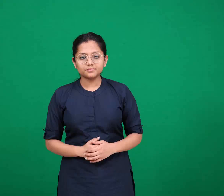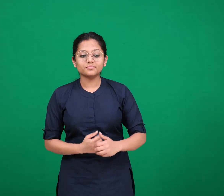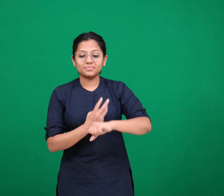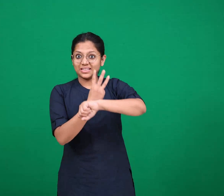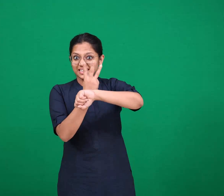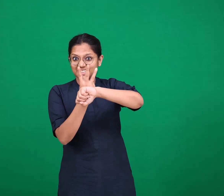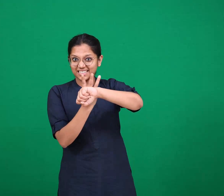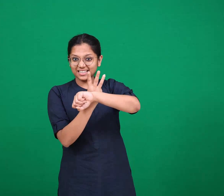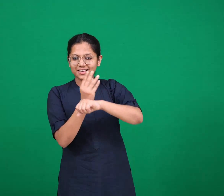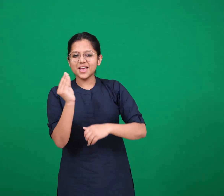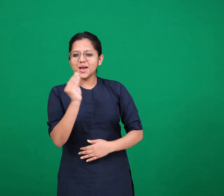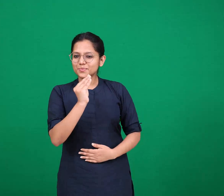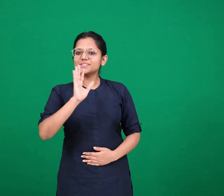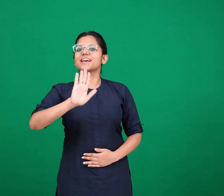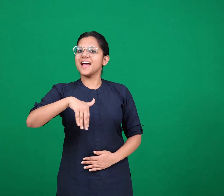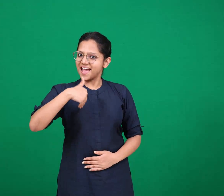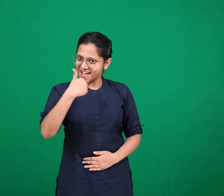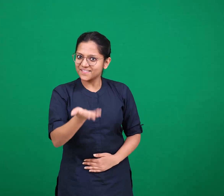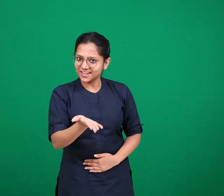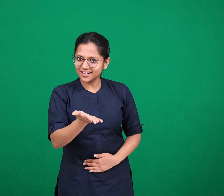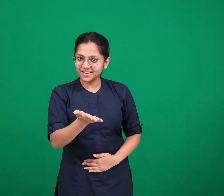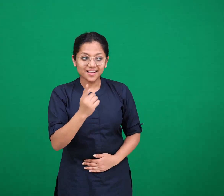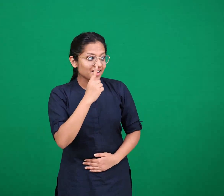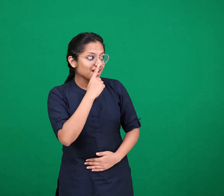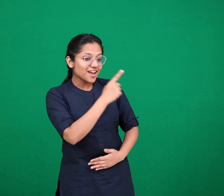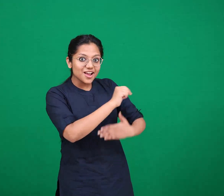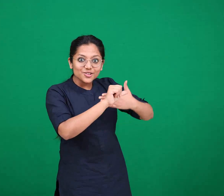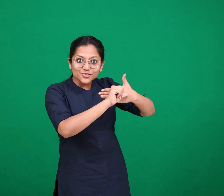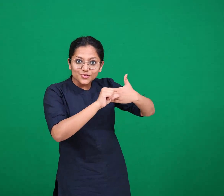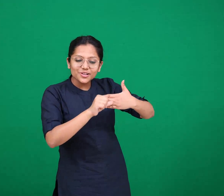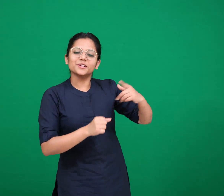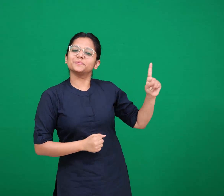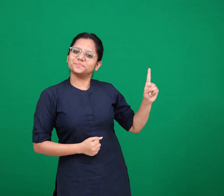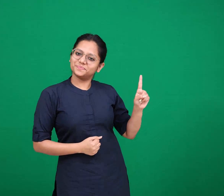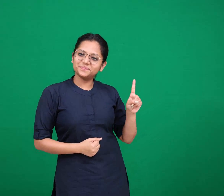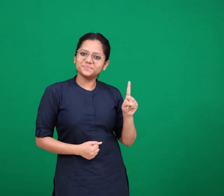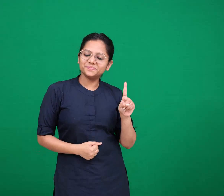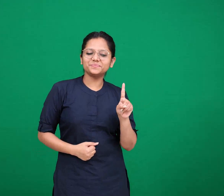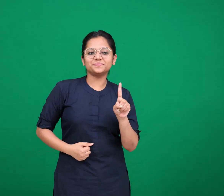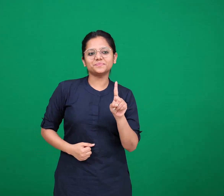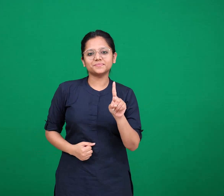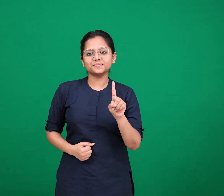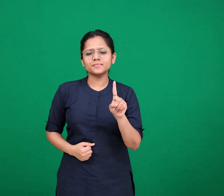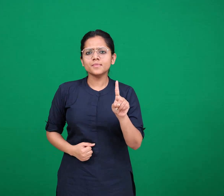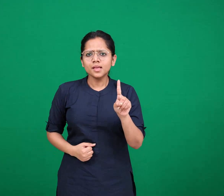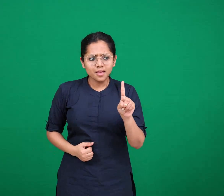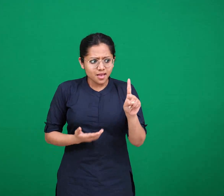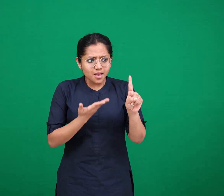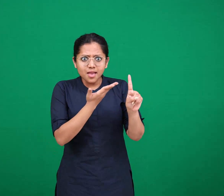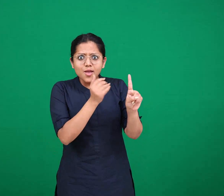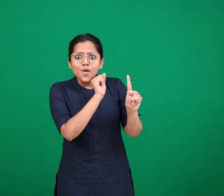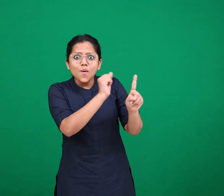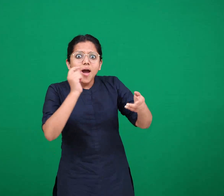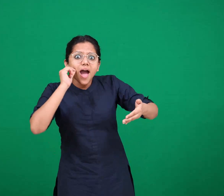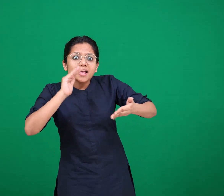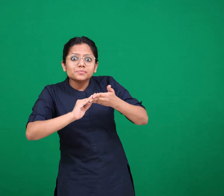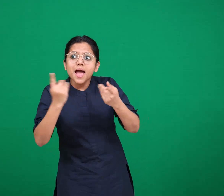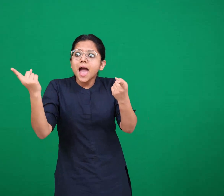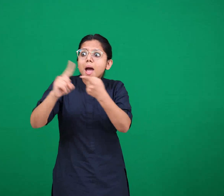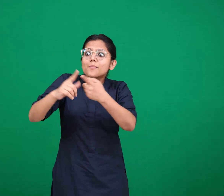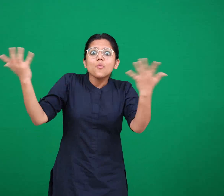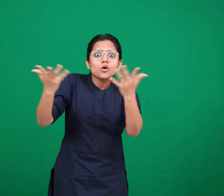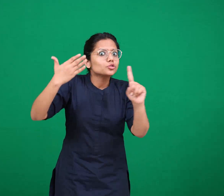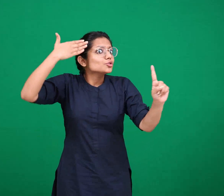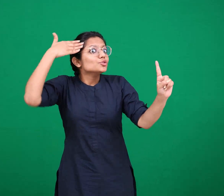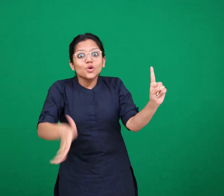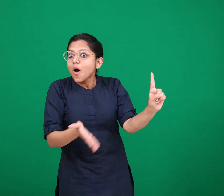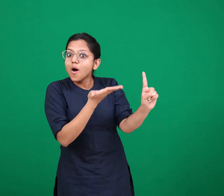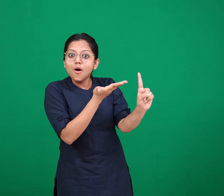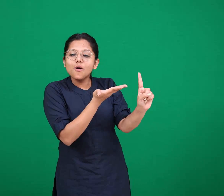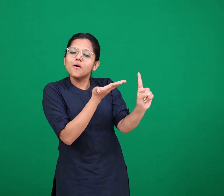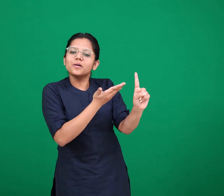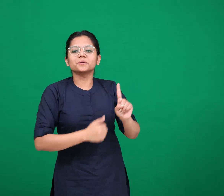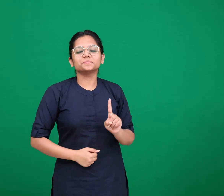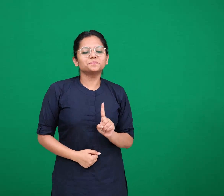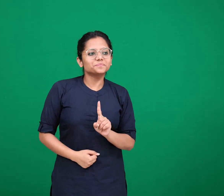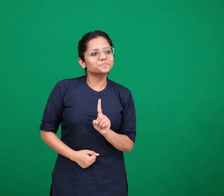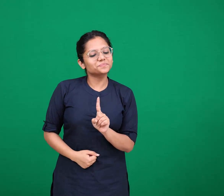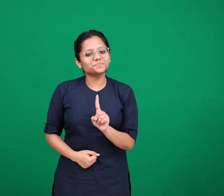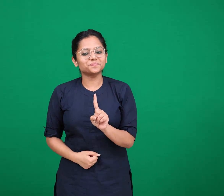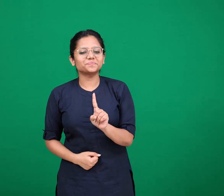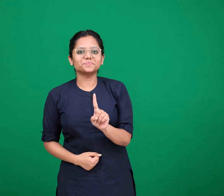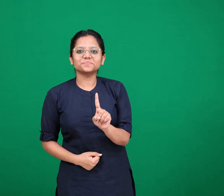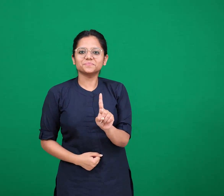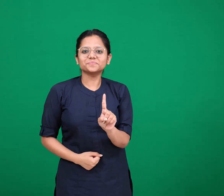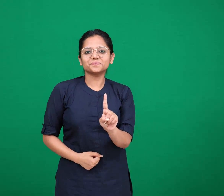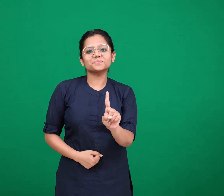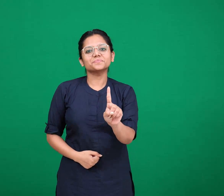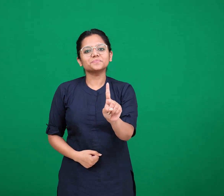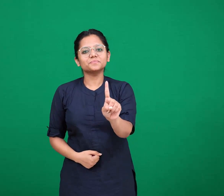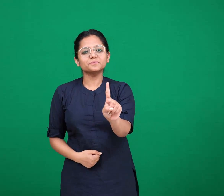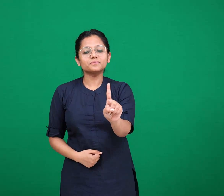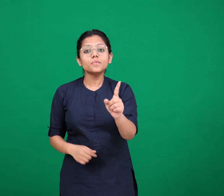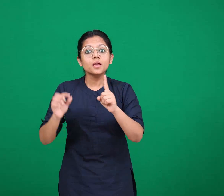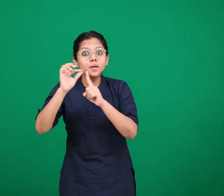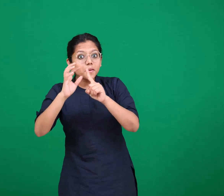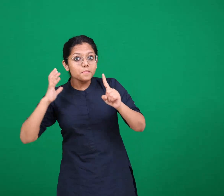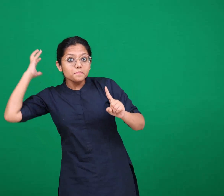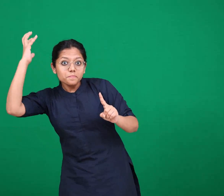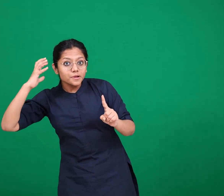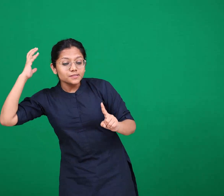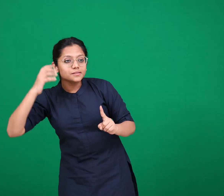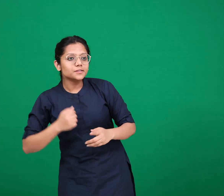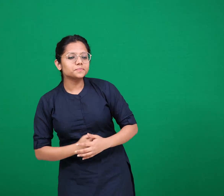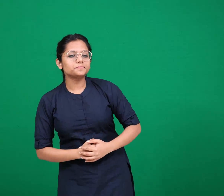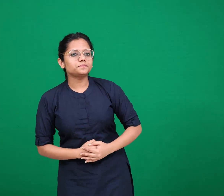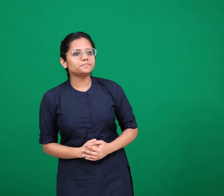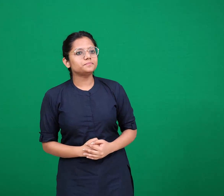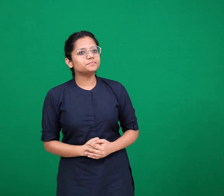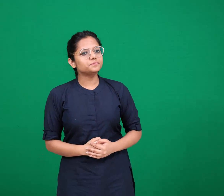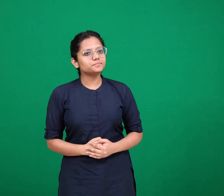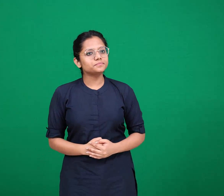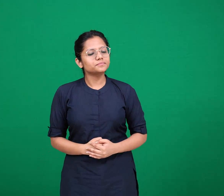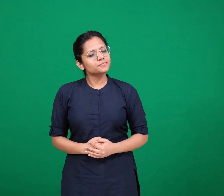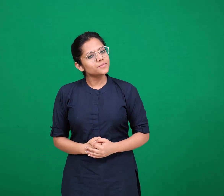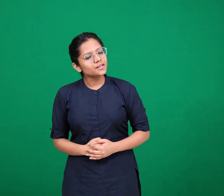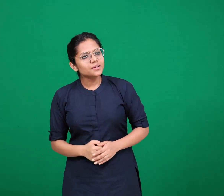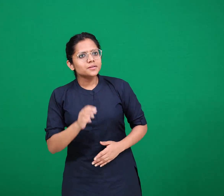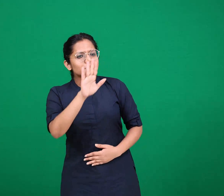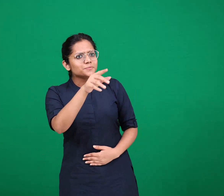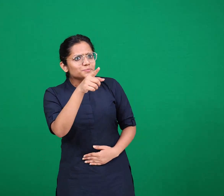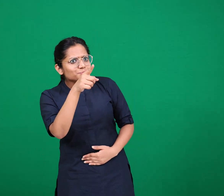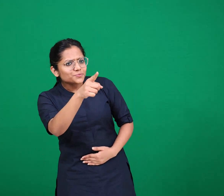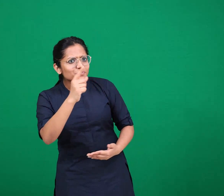About three hours later his wife also came in, unaware of what had happened.